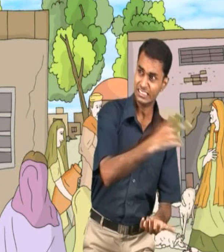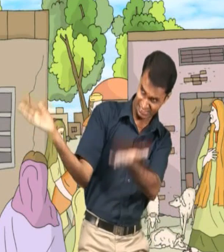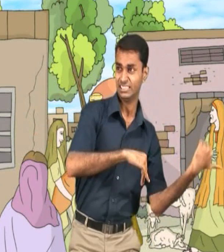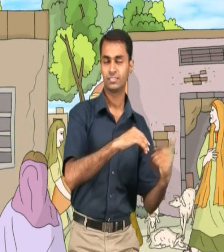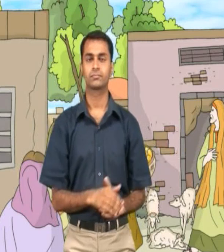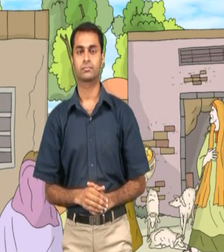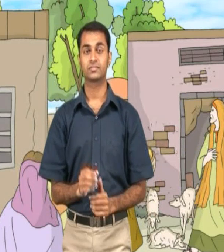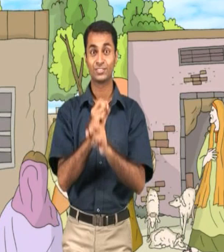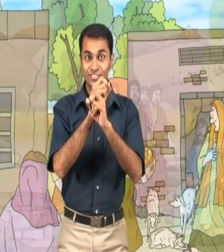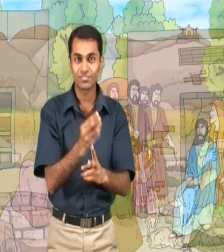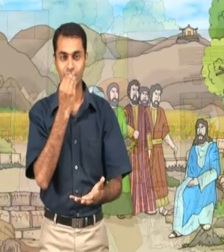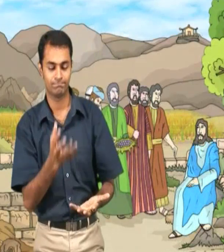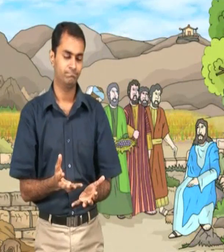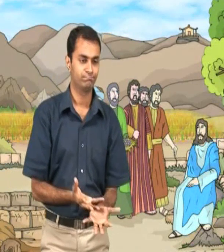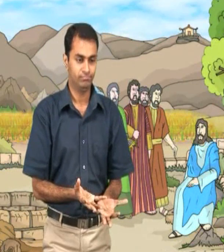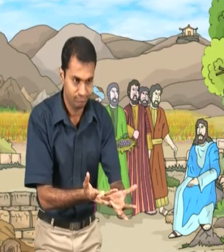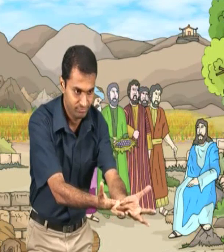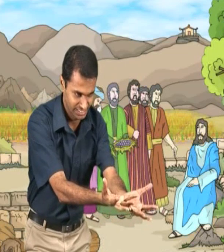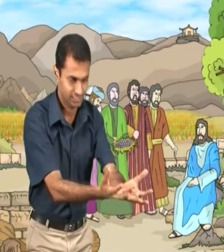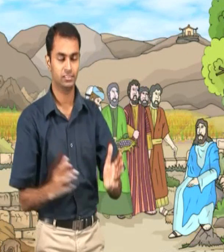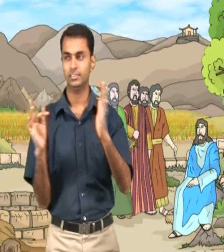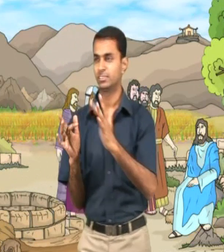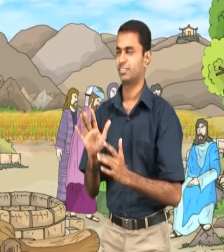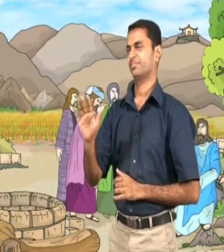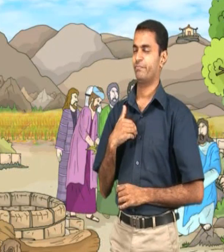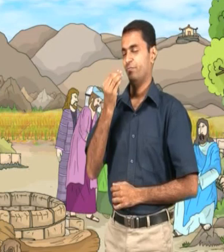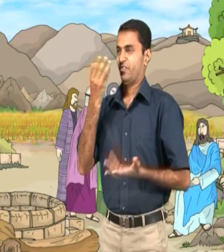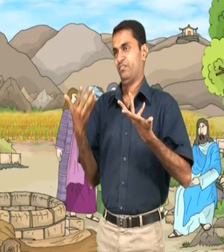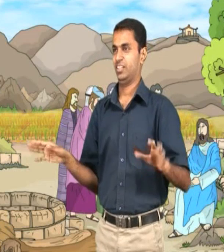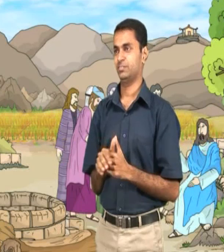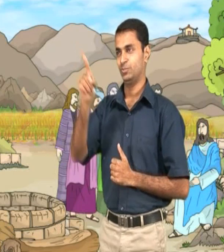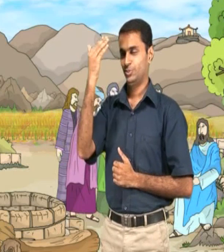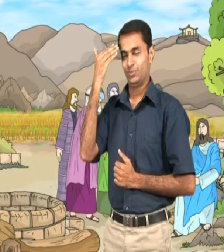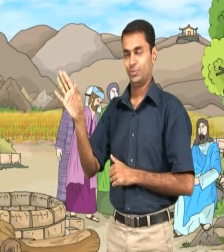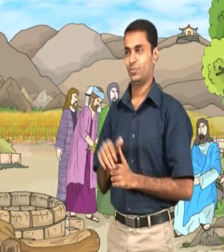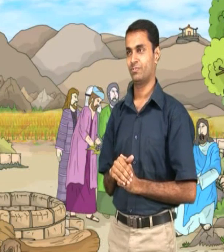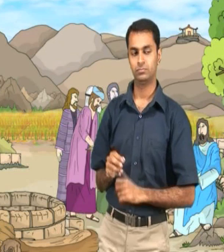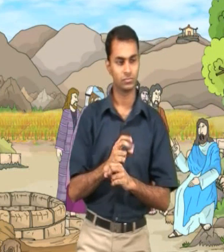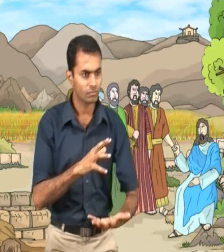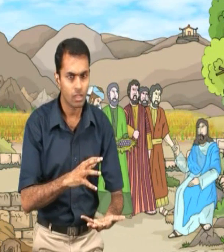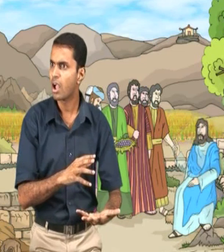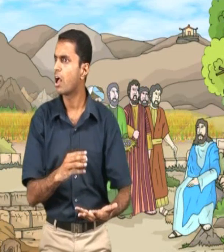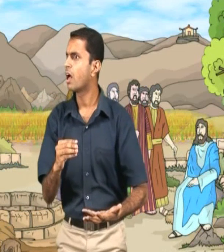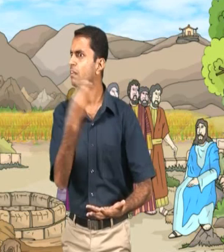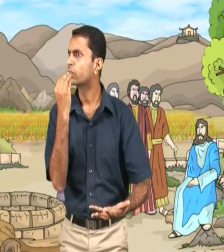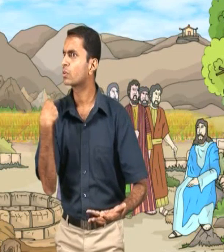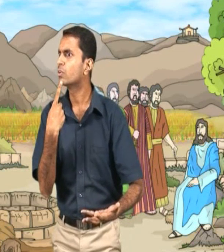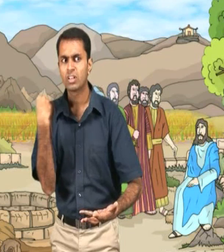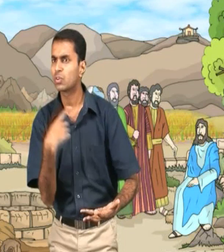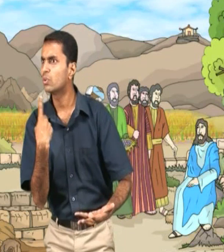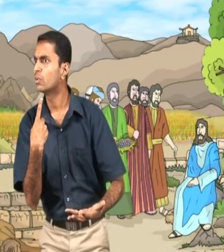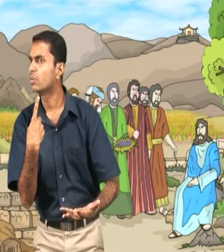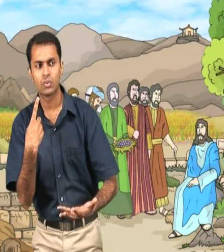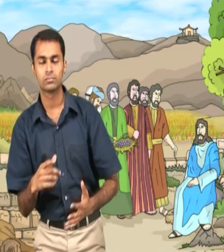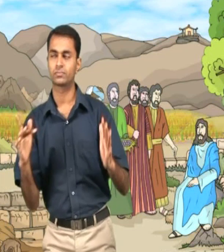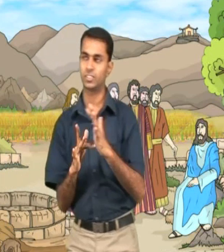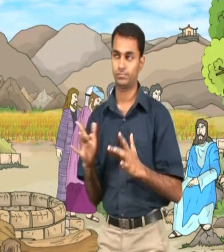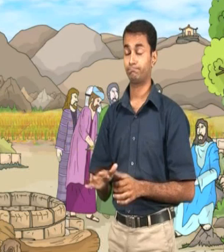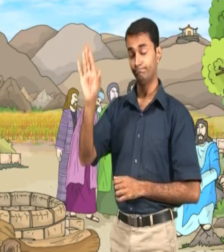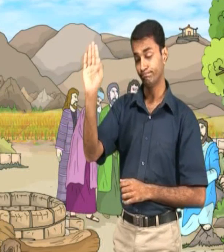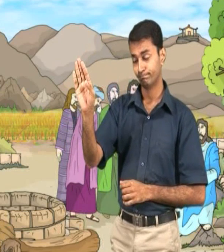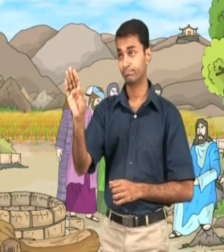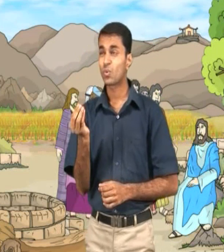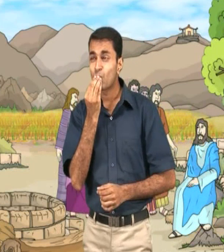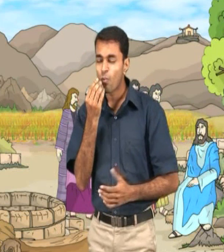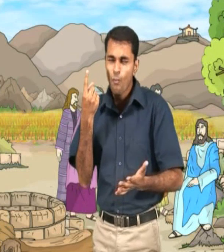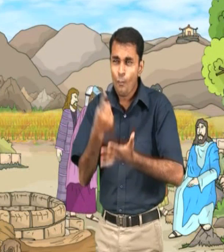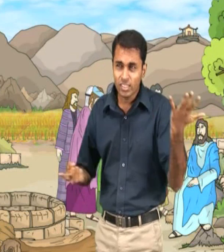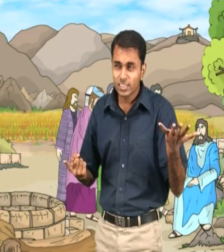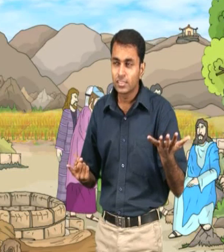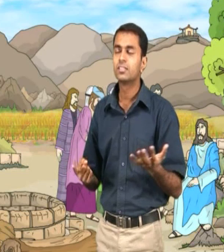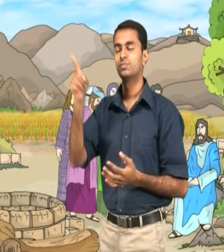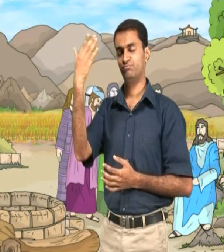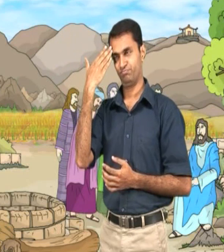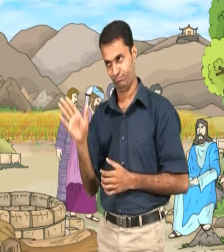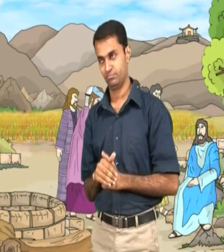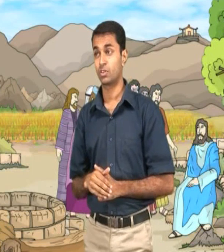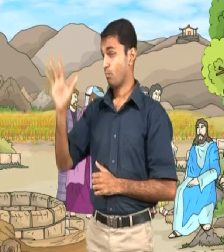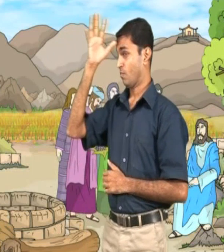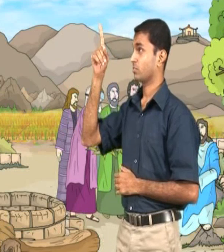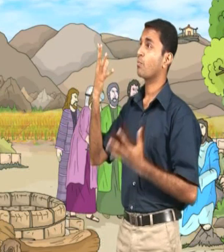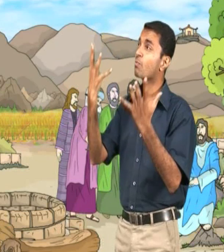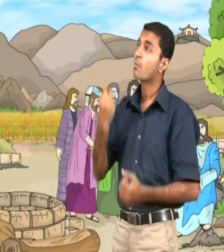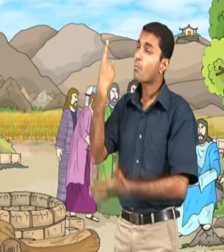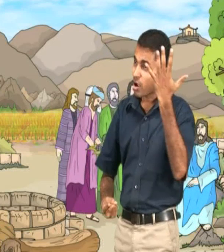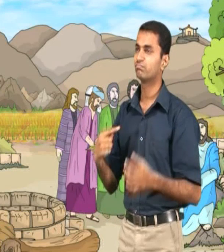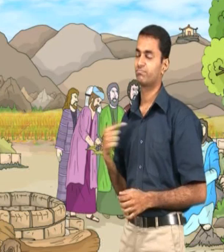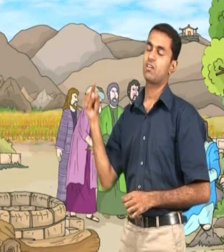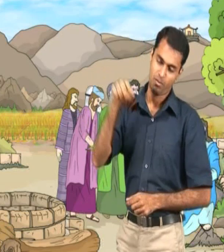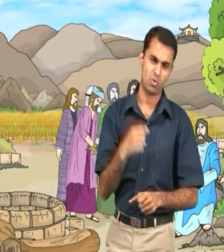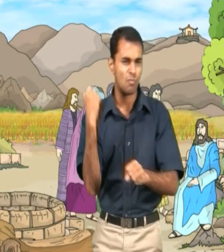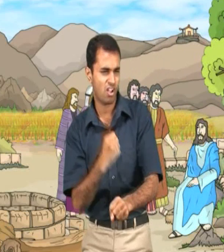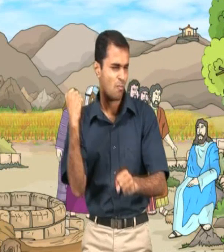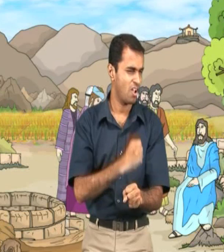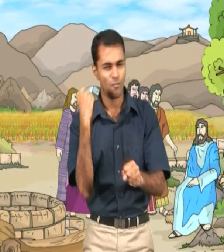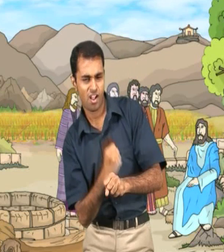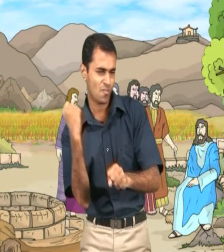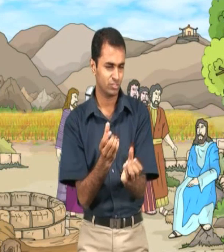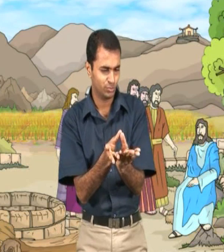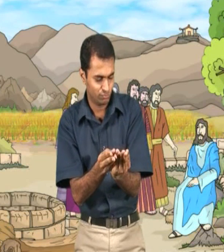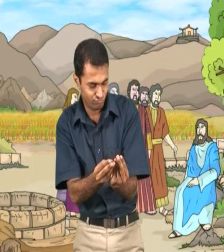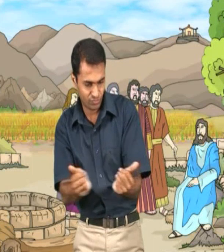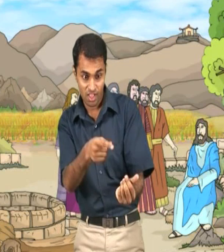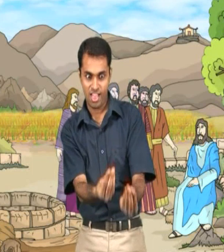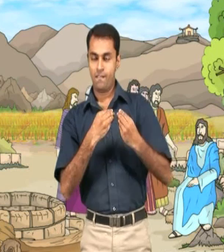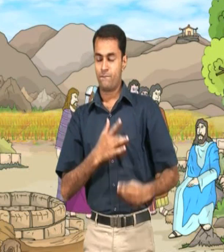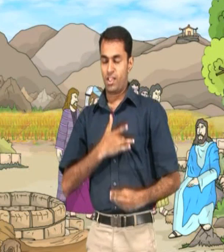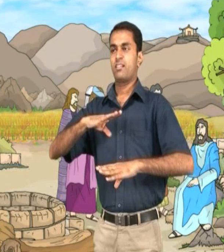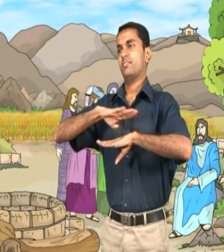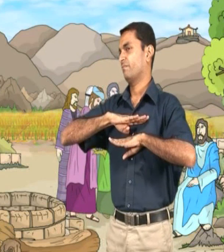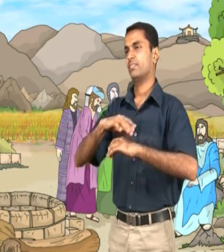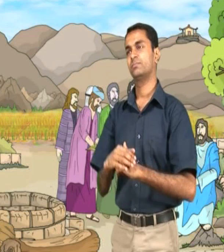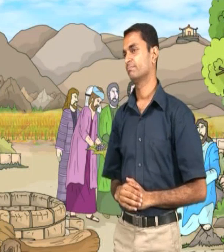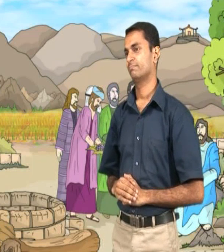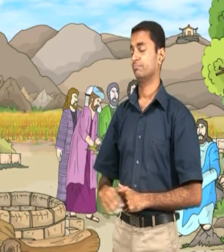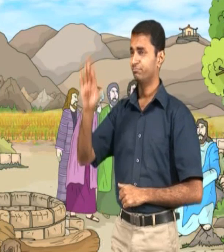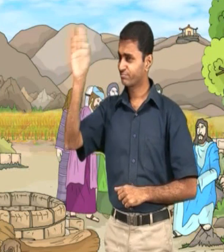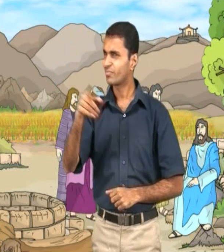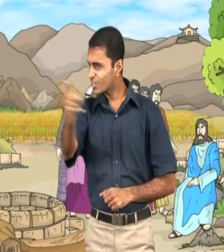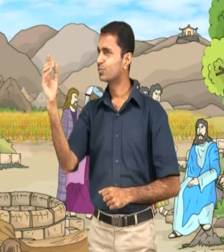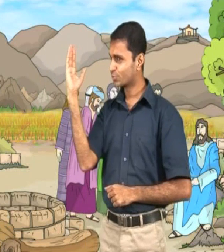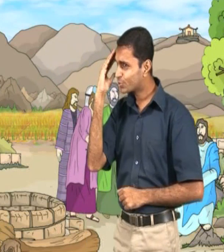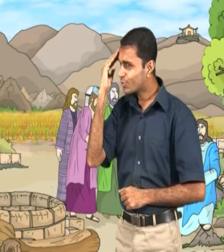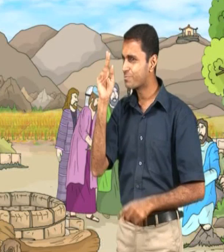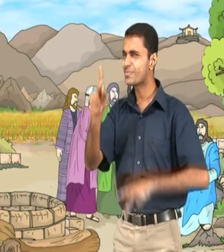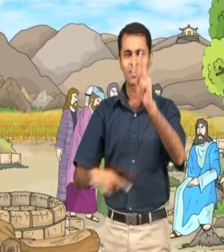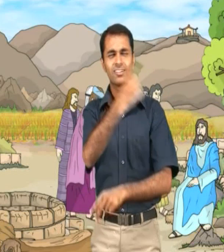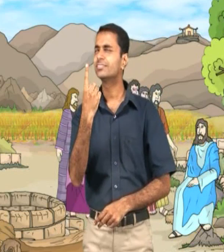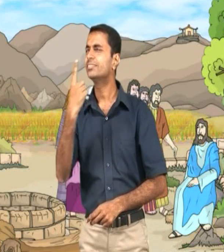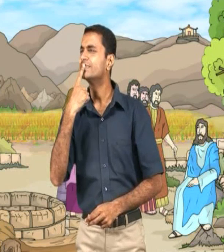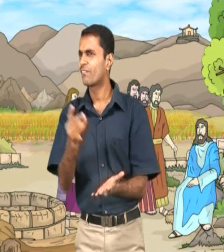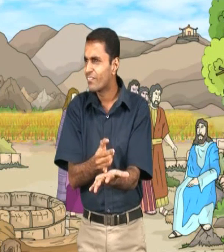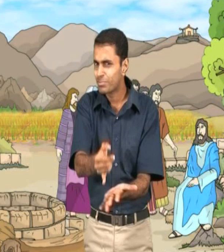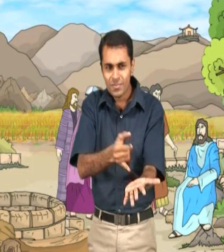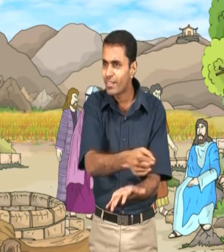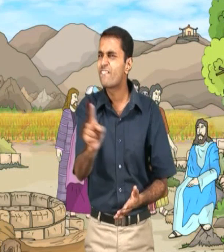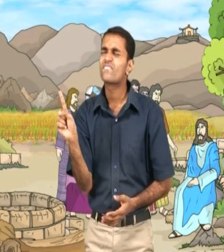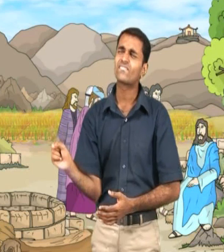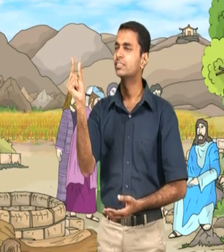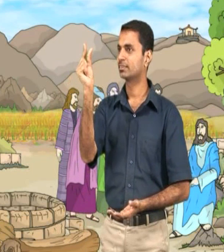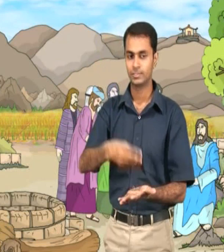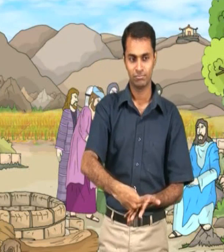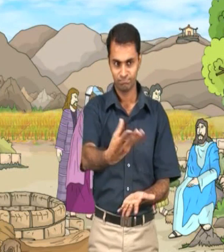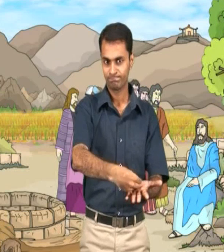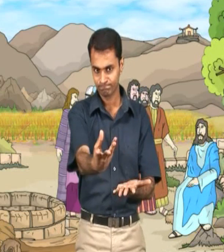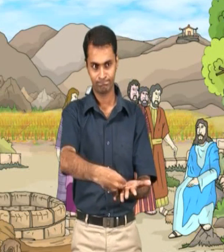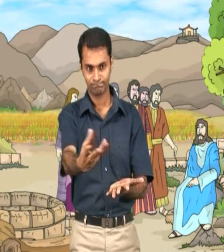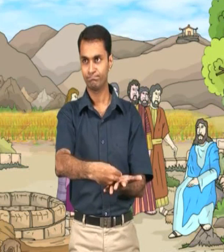Meanwhile the disciples urged Him, “Rabbi, eat something.” But He told them, “I have food to eat that you know nothing about.” So the disciples asked one another, “Could someone have brought Him food?”